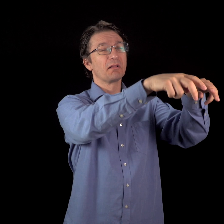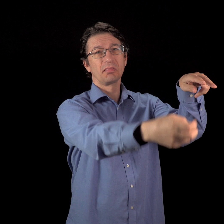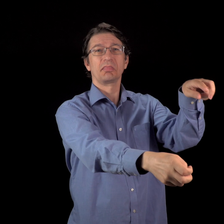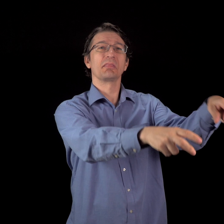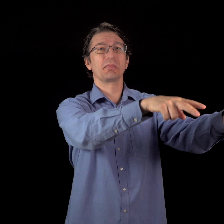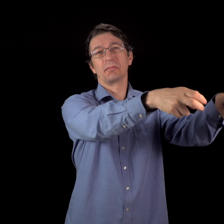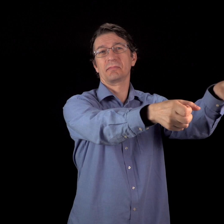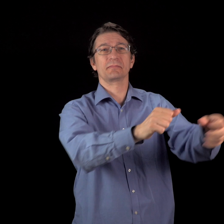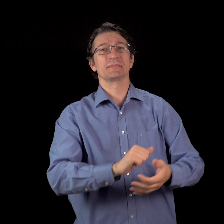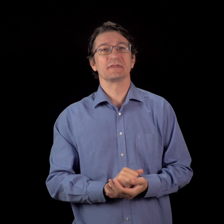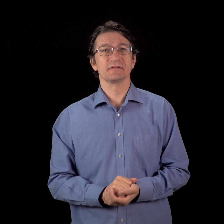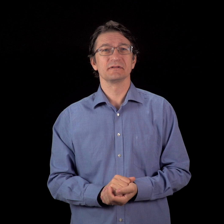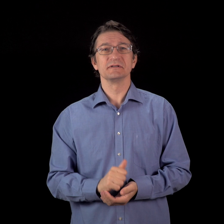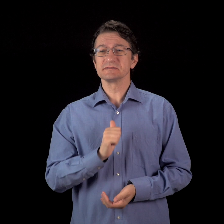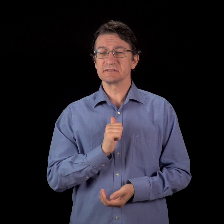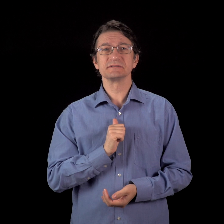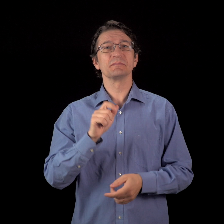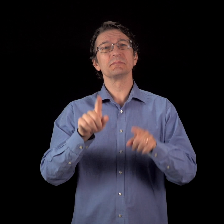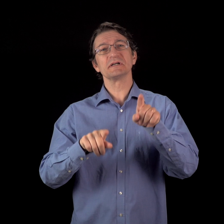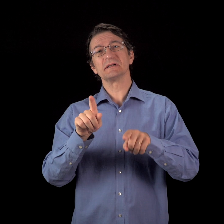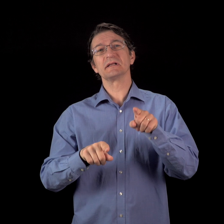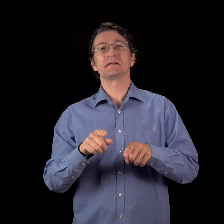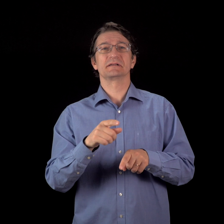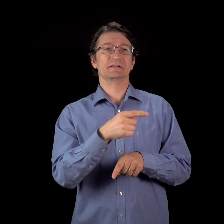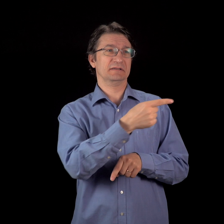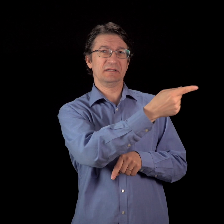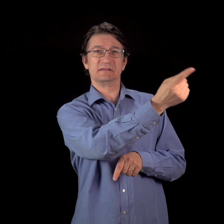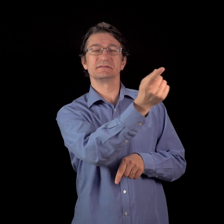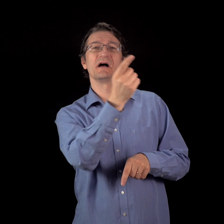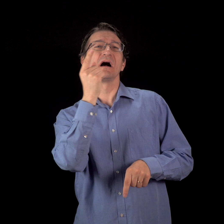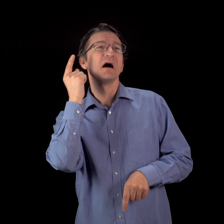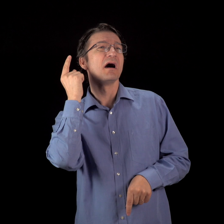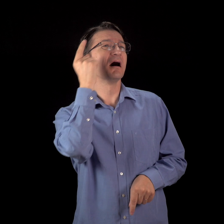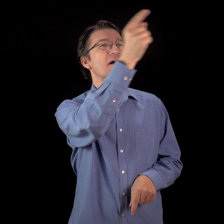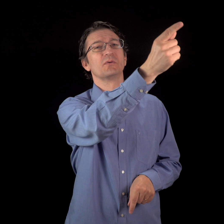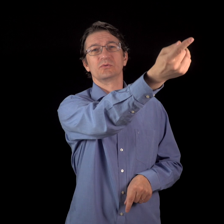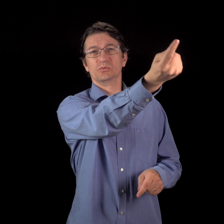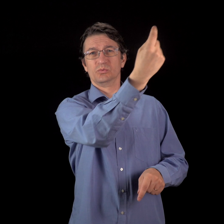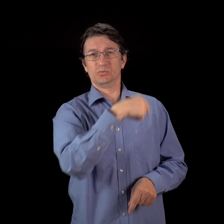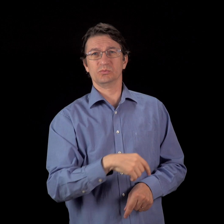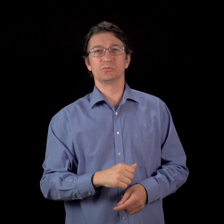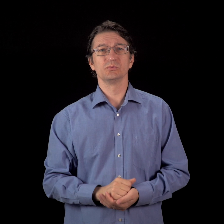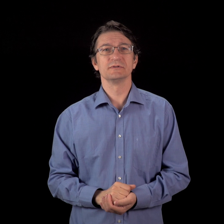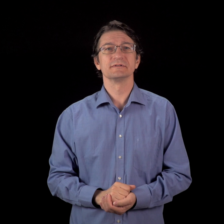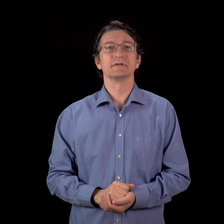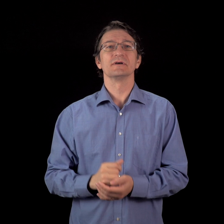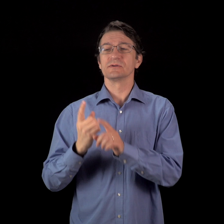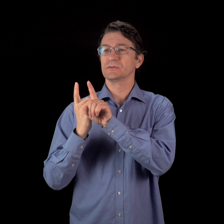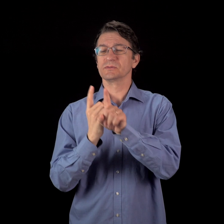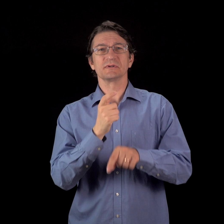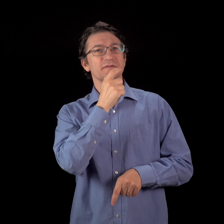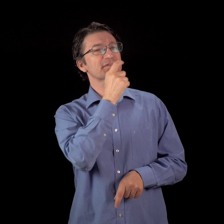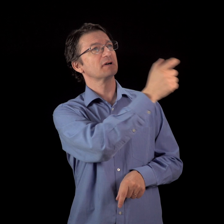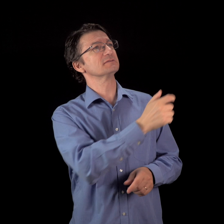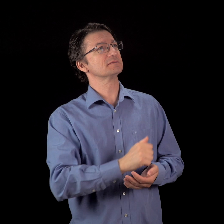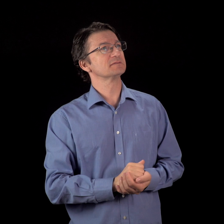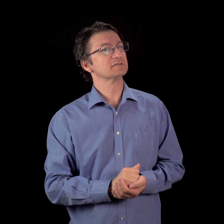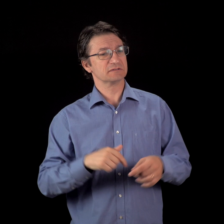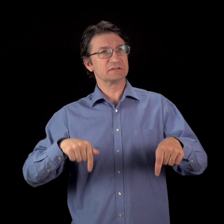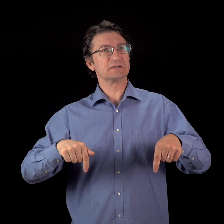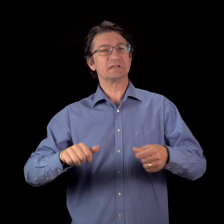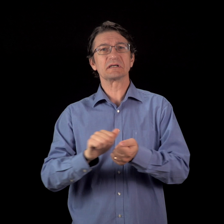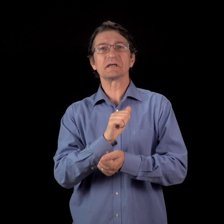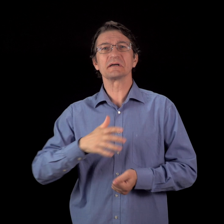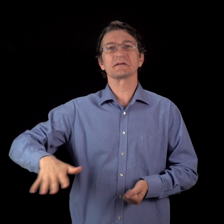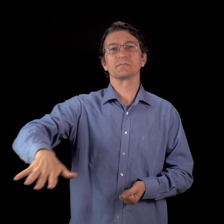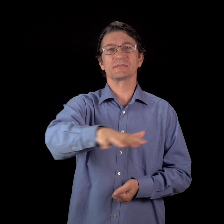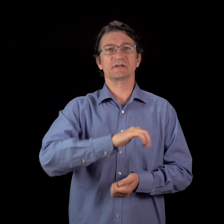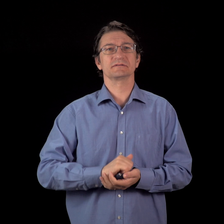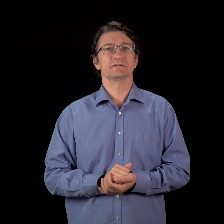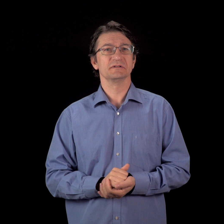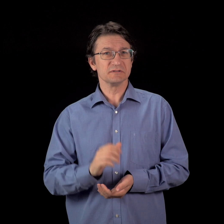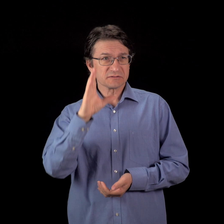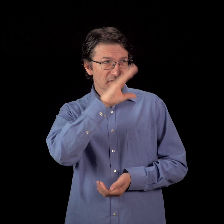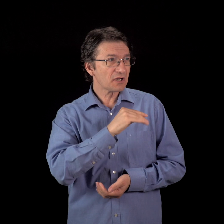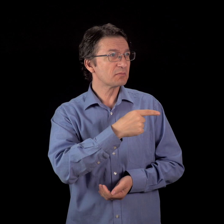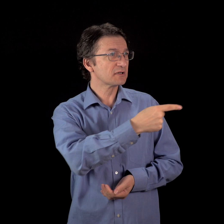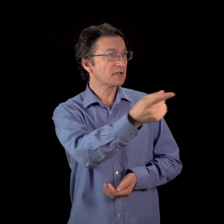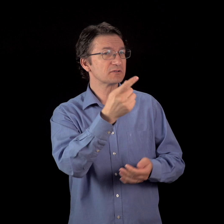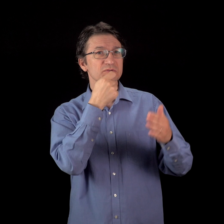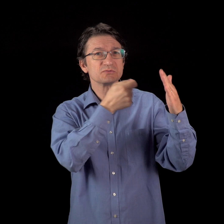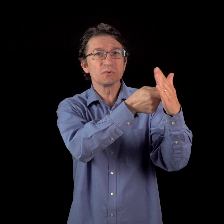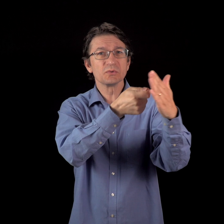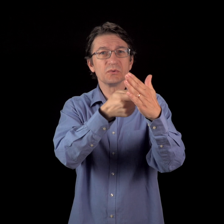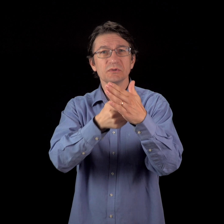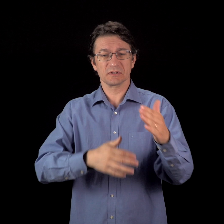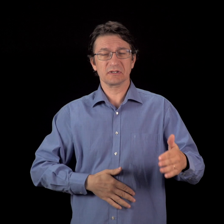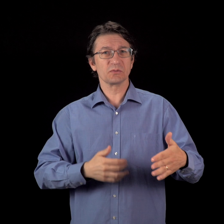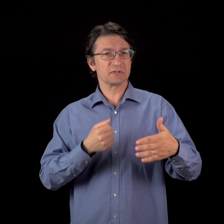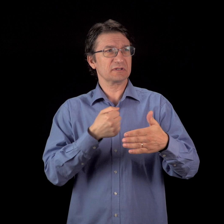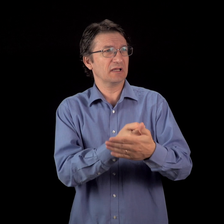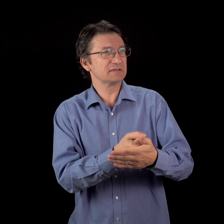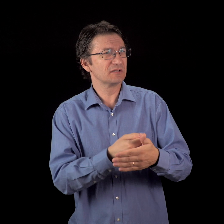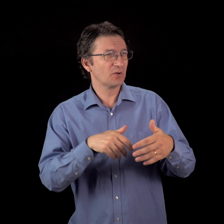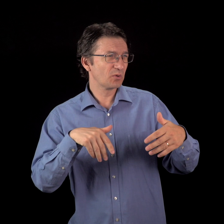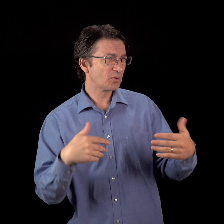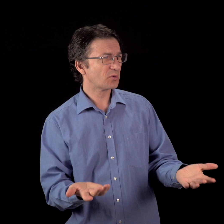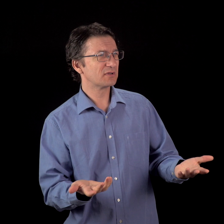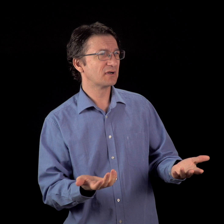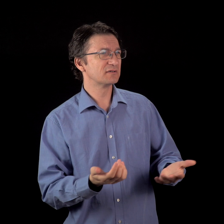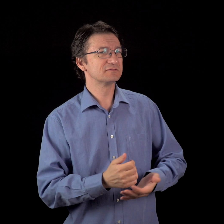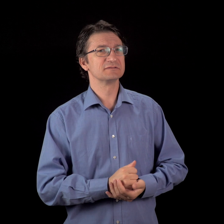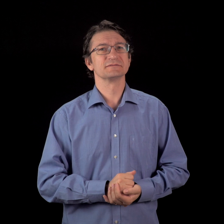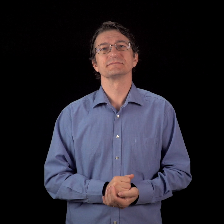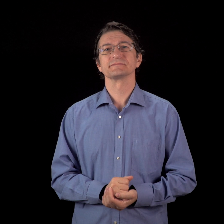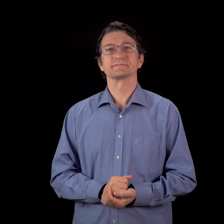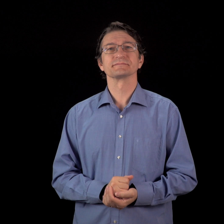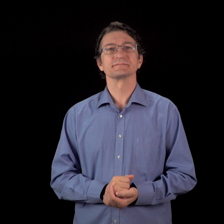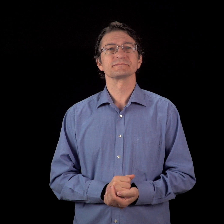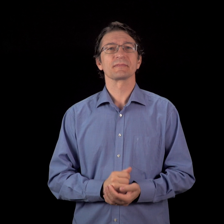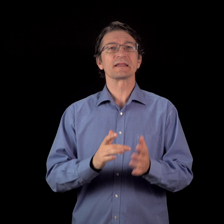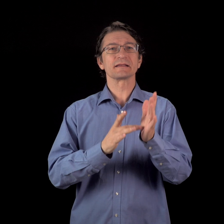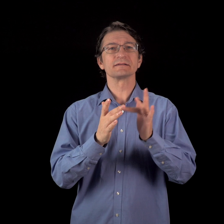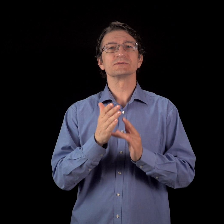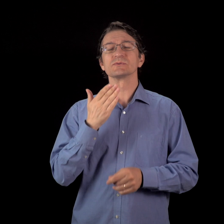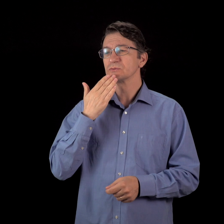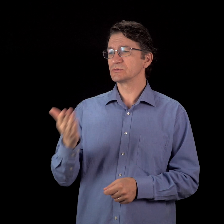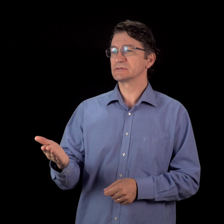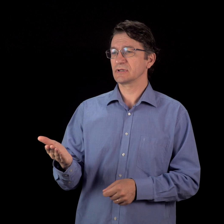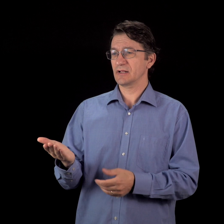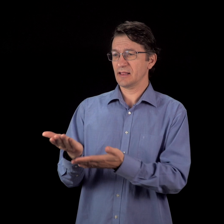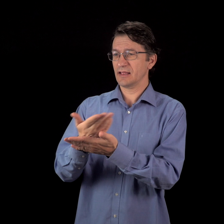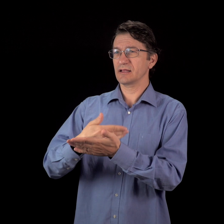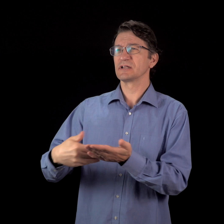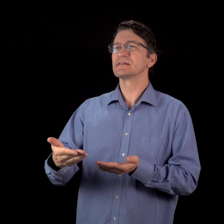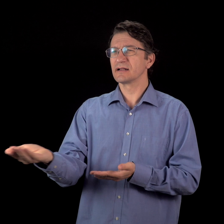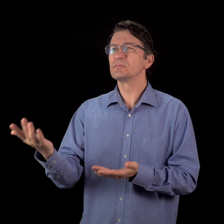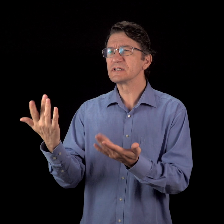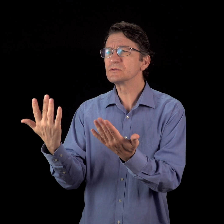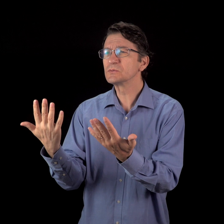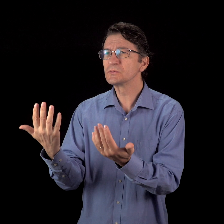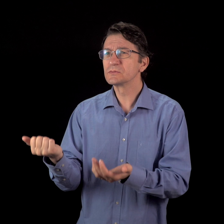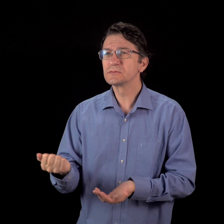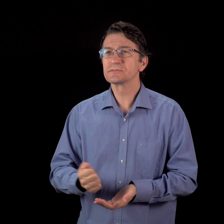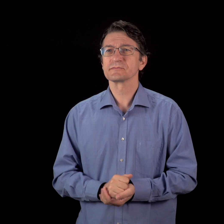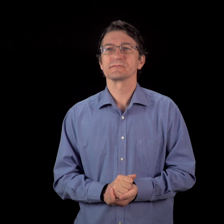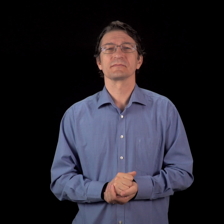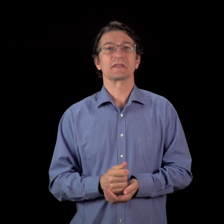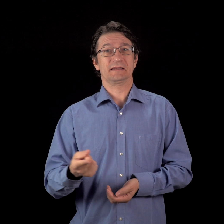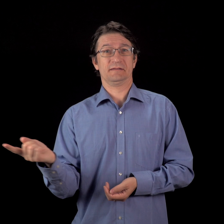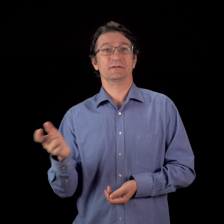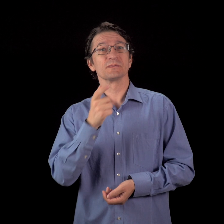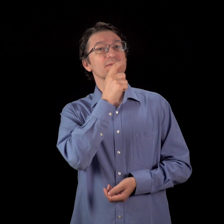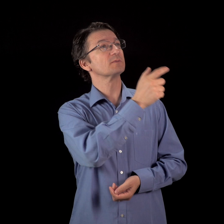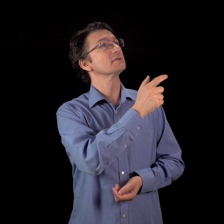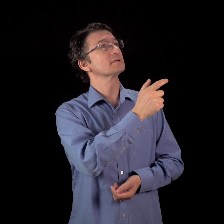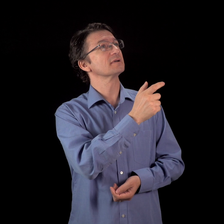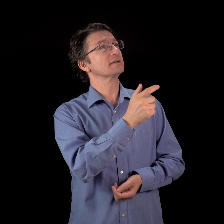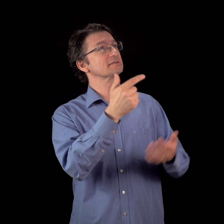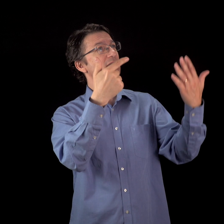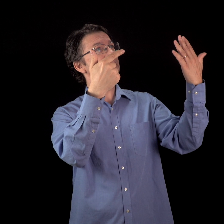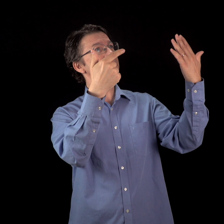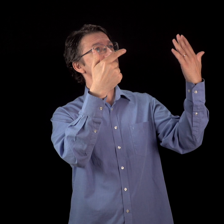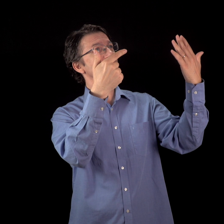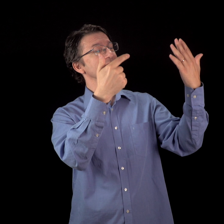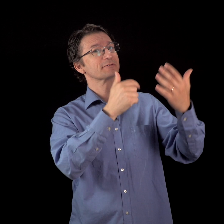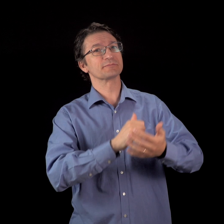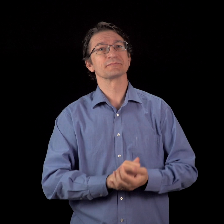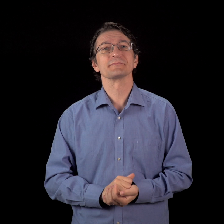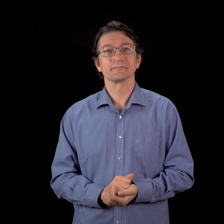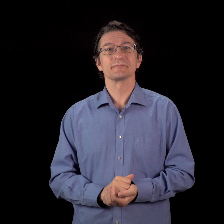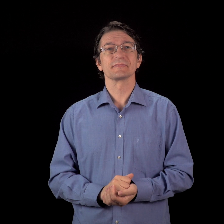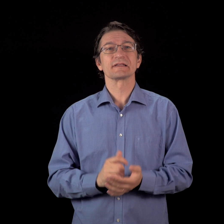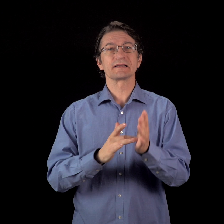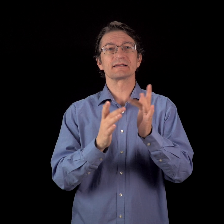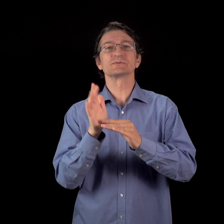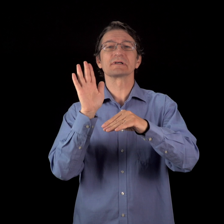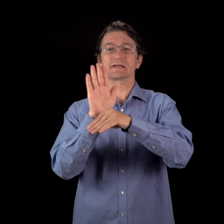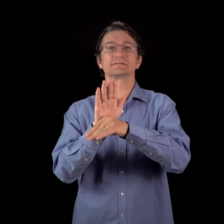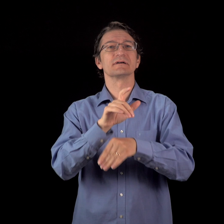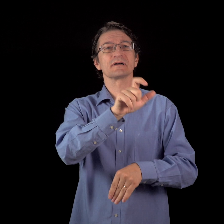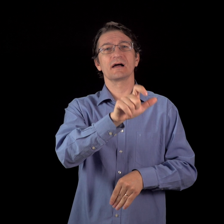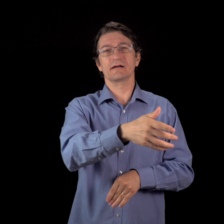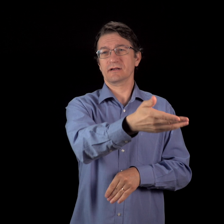His disciples replied, “Where in this desolate place could anyone find enough bread to feed all these people?” “How many loaves do you have?” Jesus asked. “Seven,” they replied.